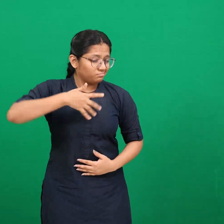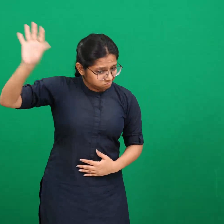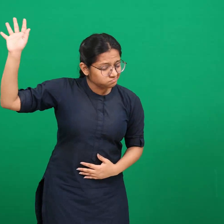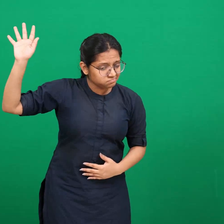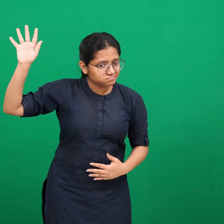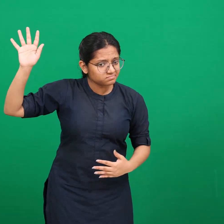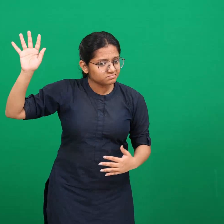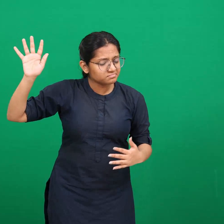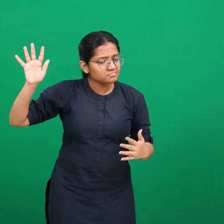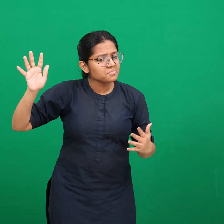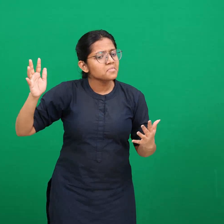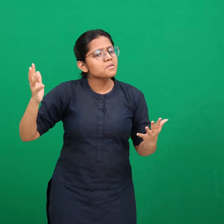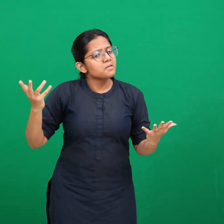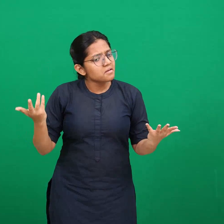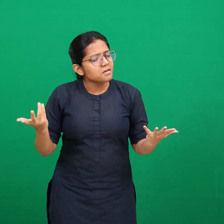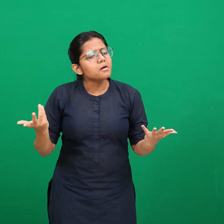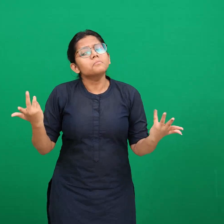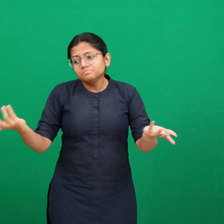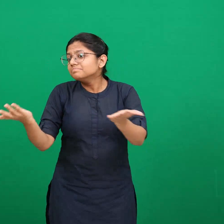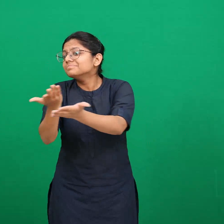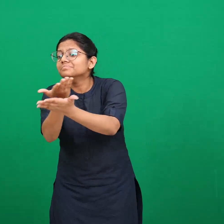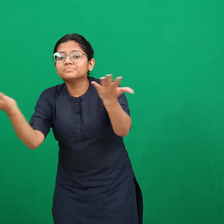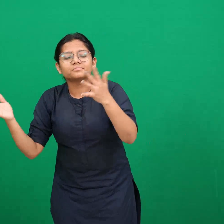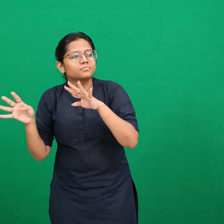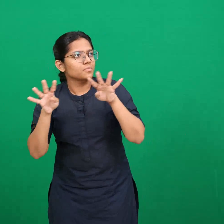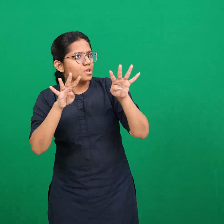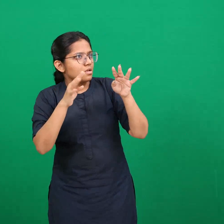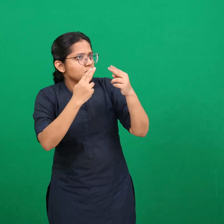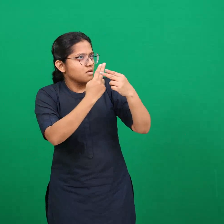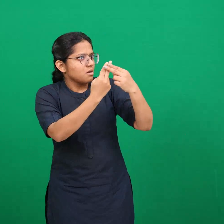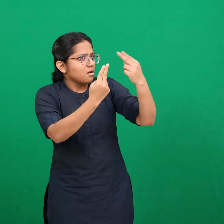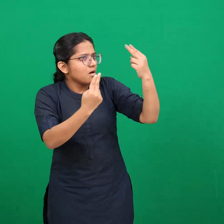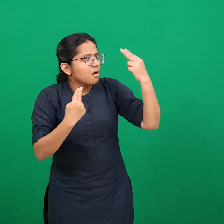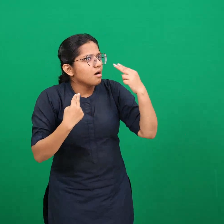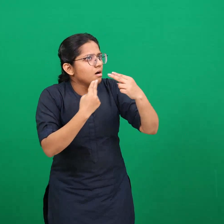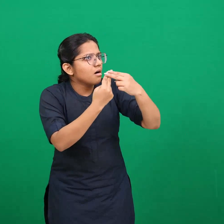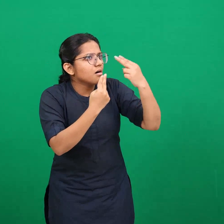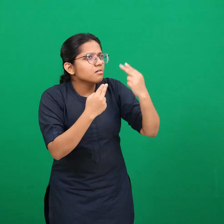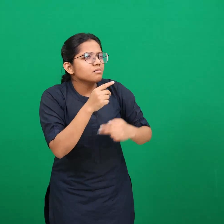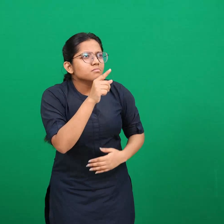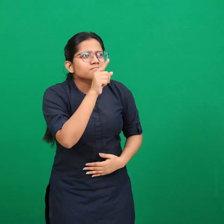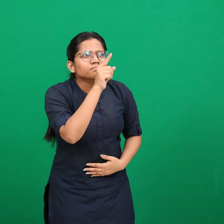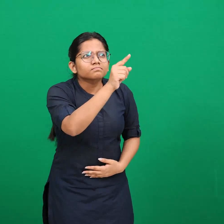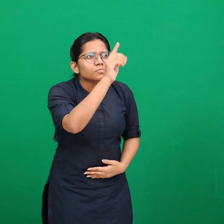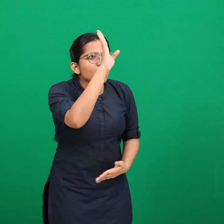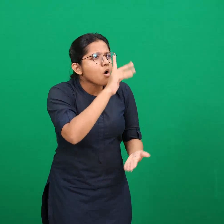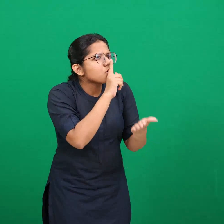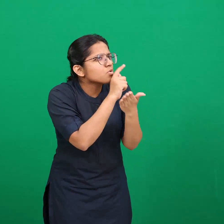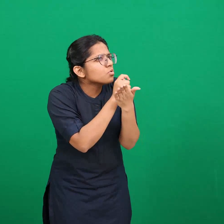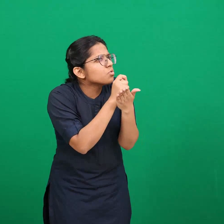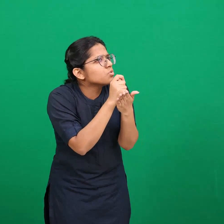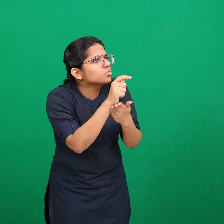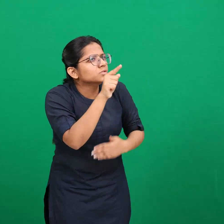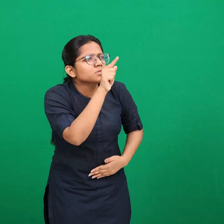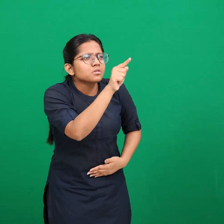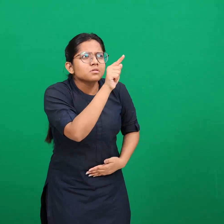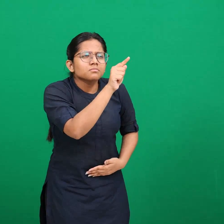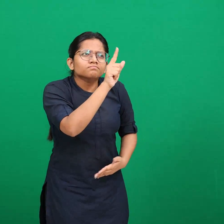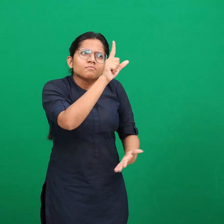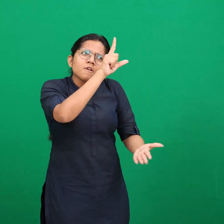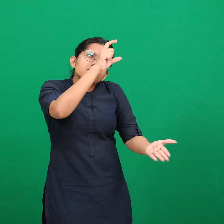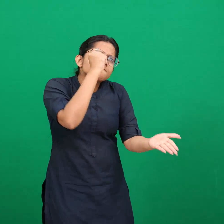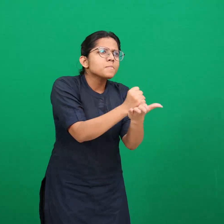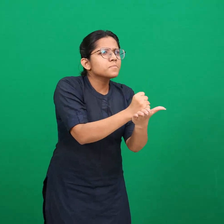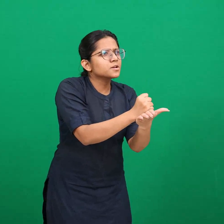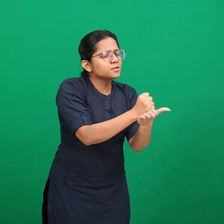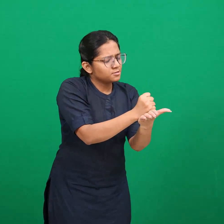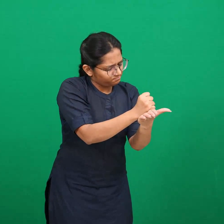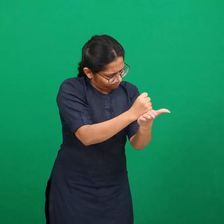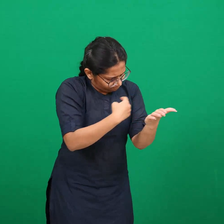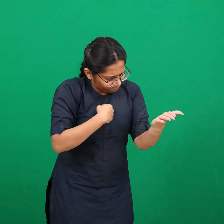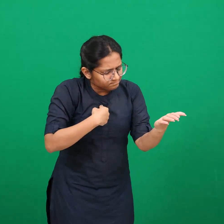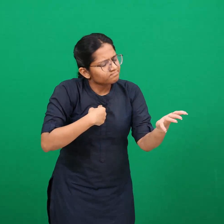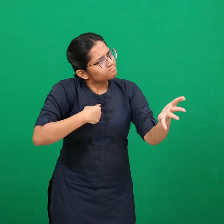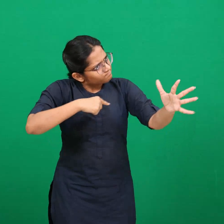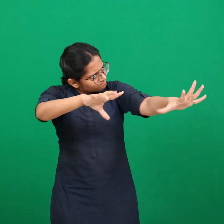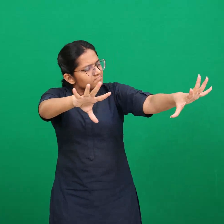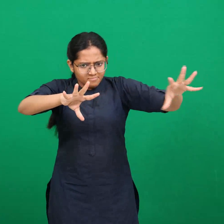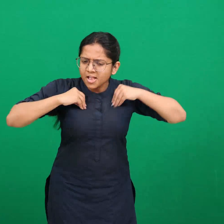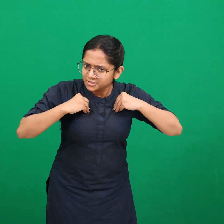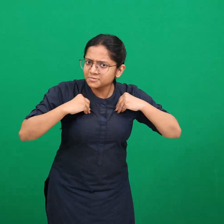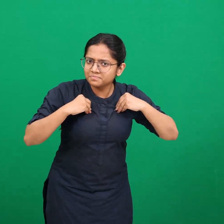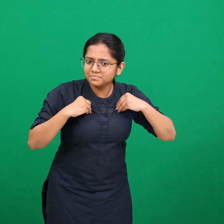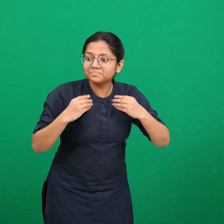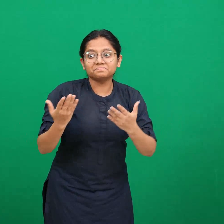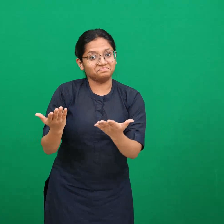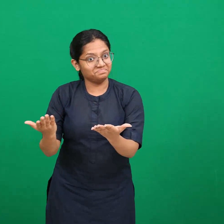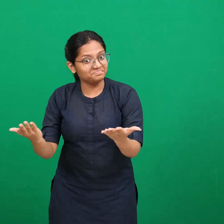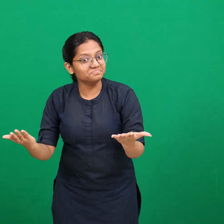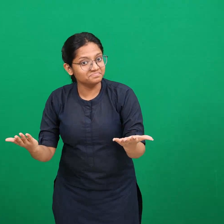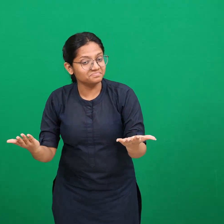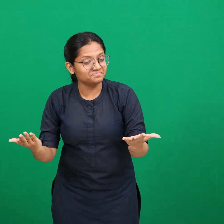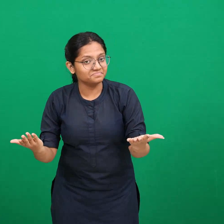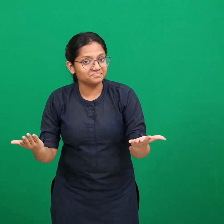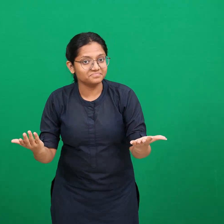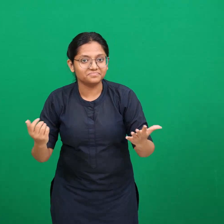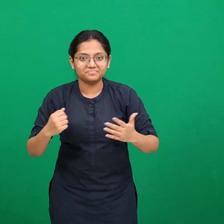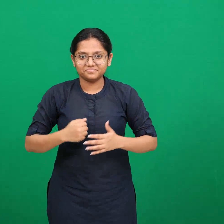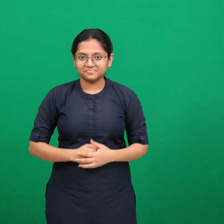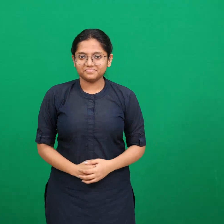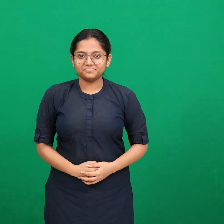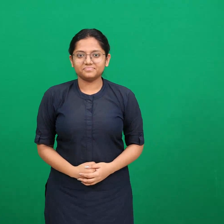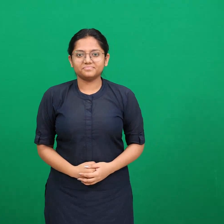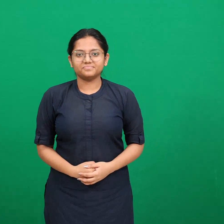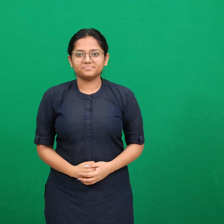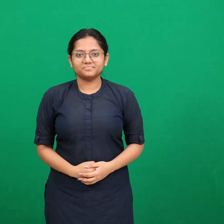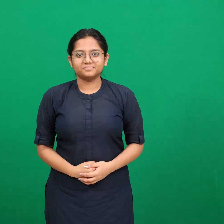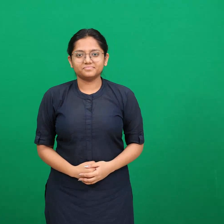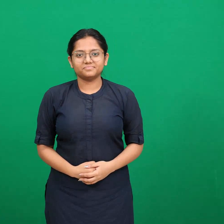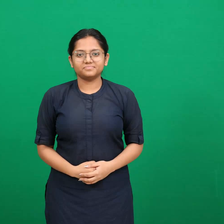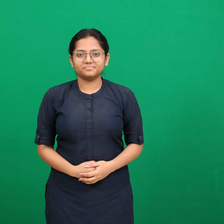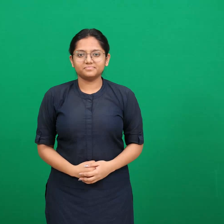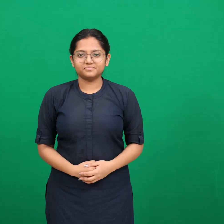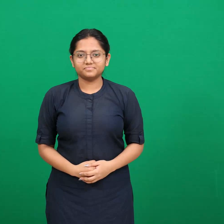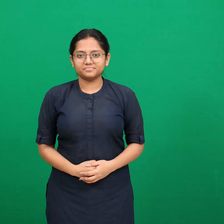Whoever accepts His testimony has certified that God is truthful.